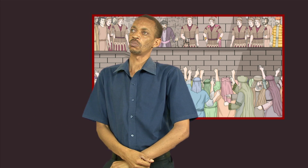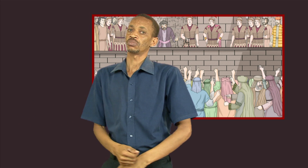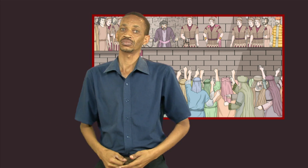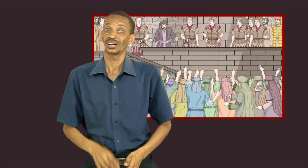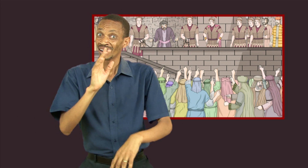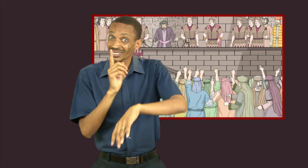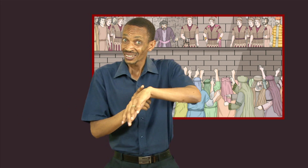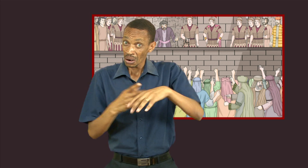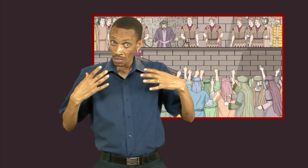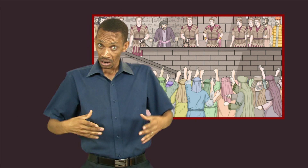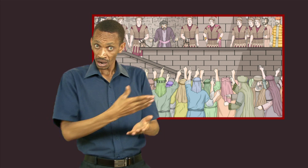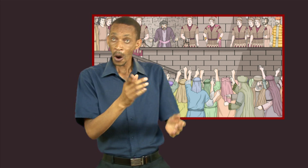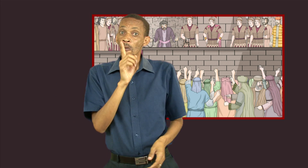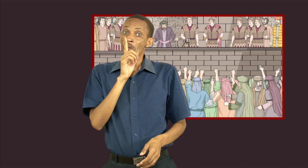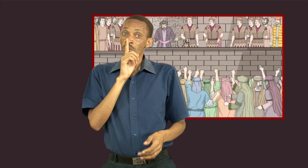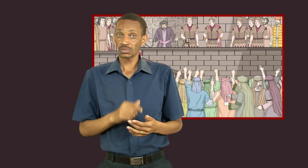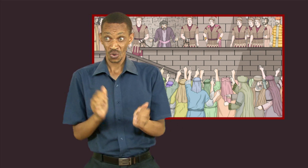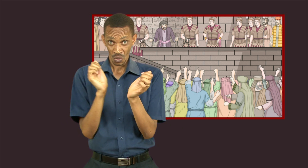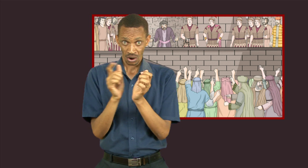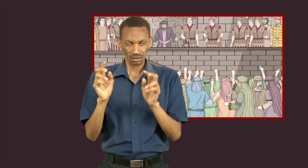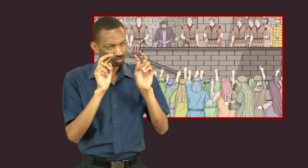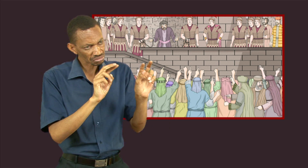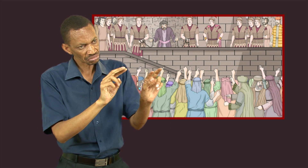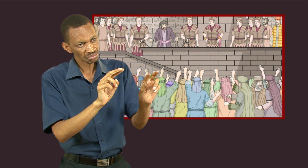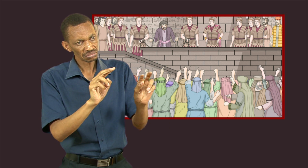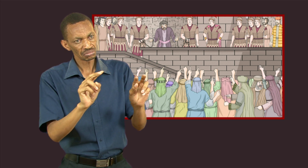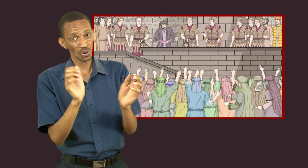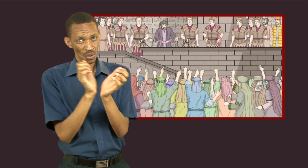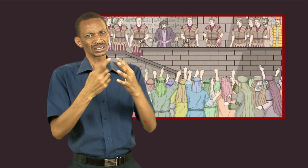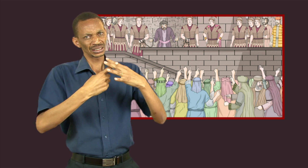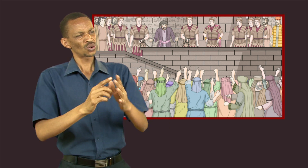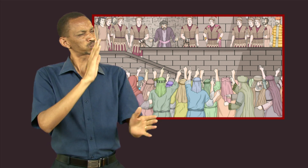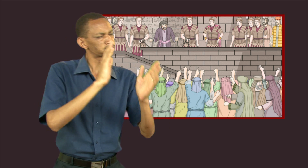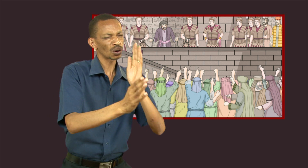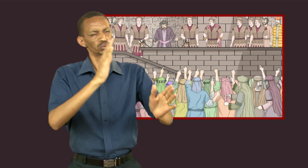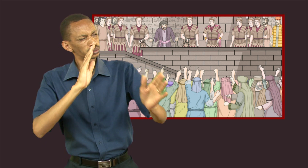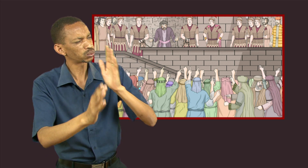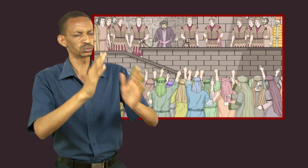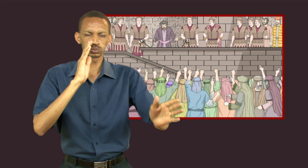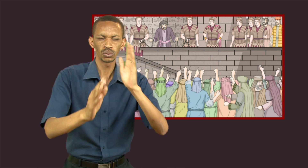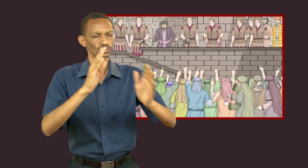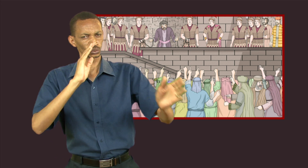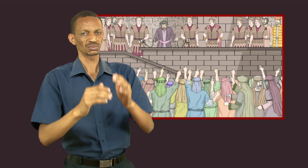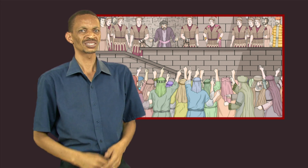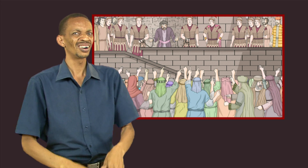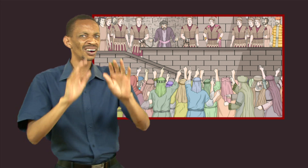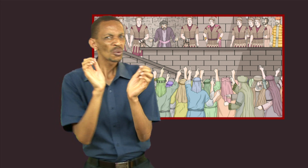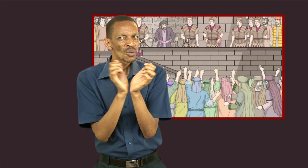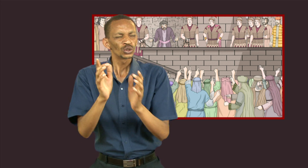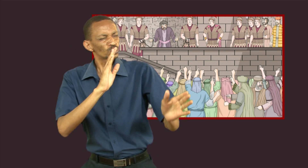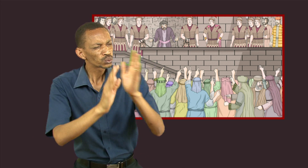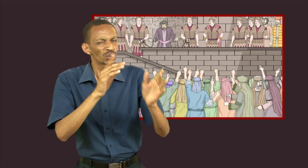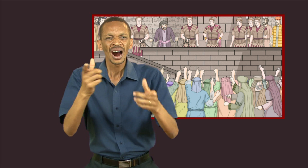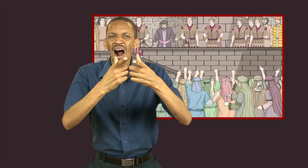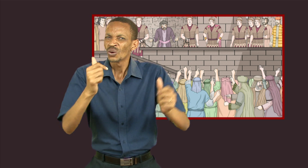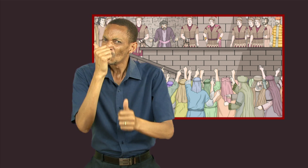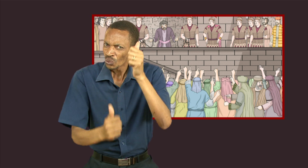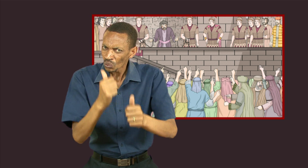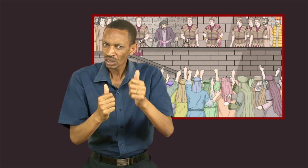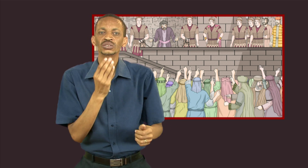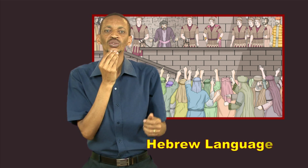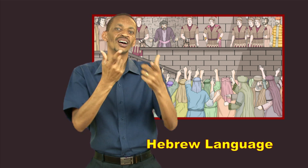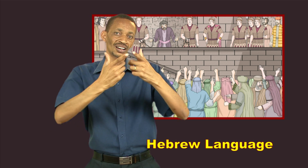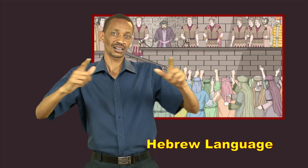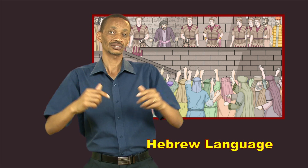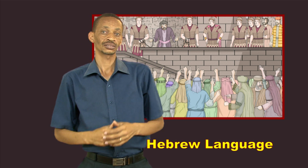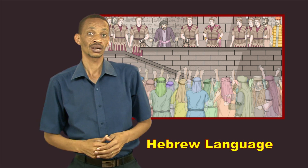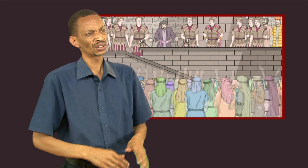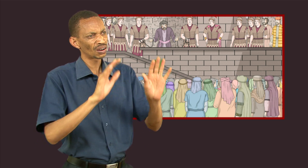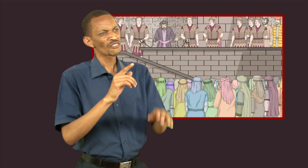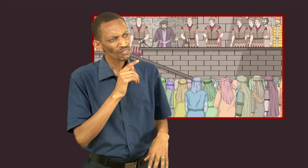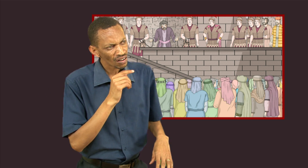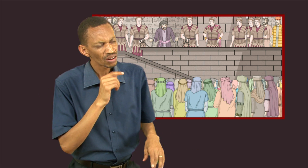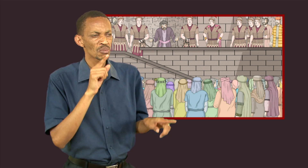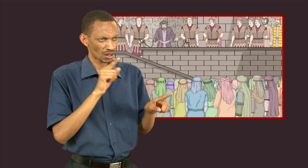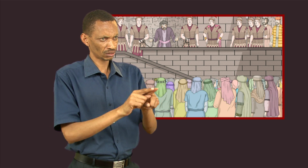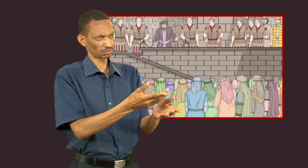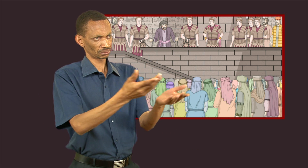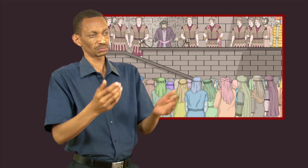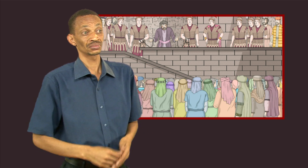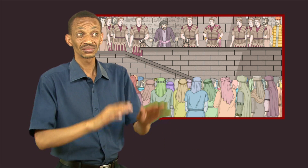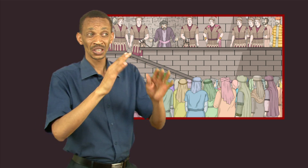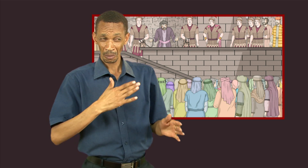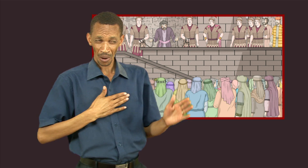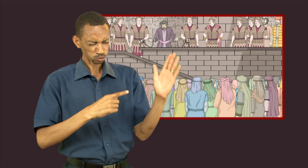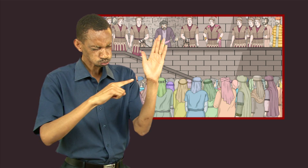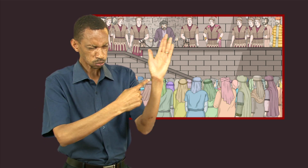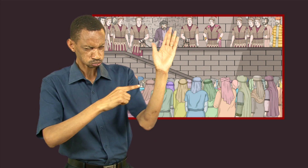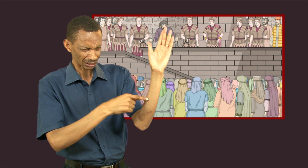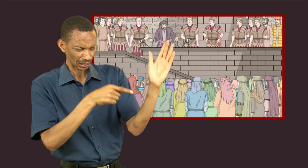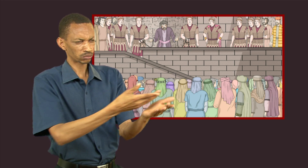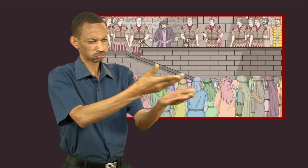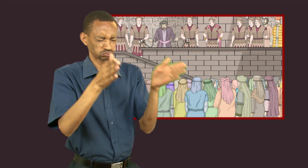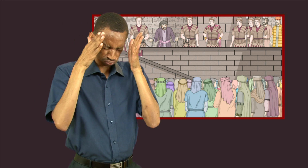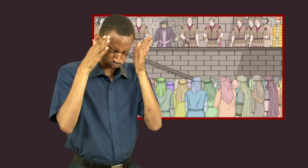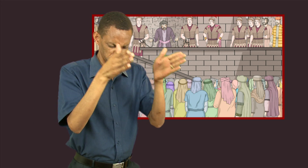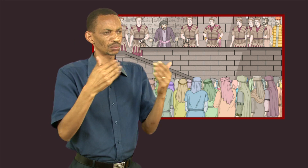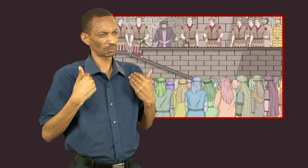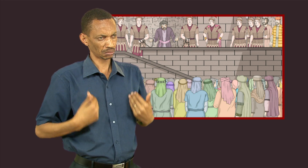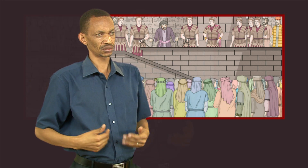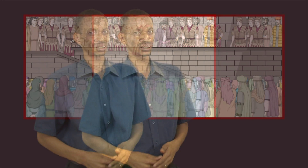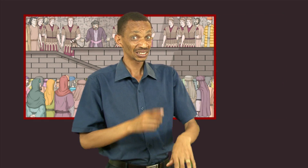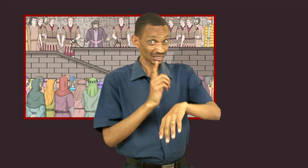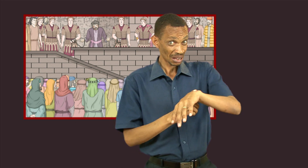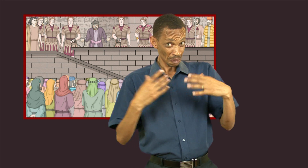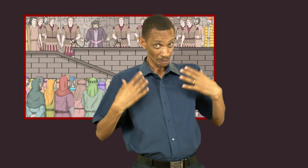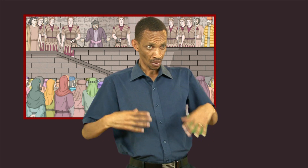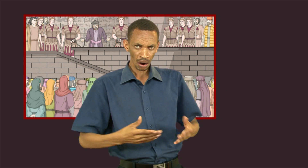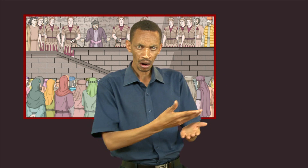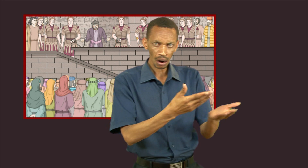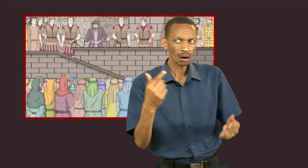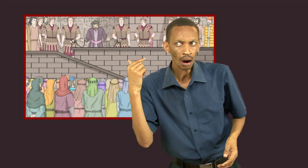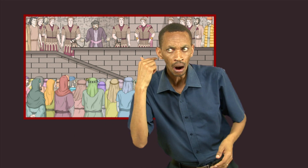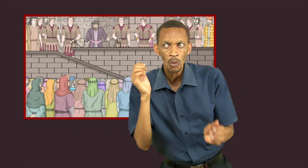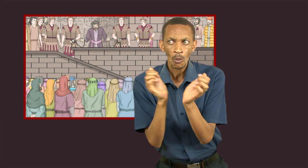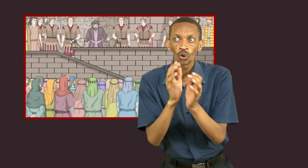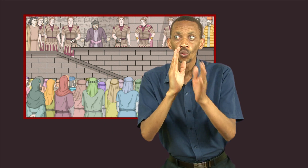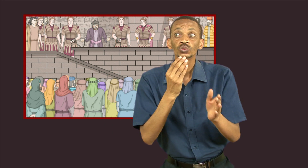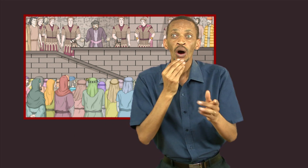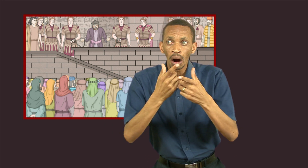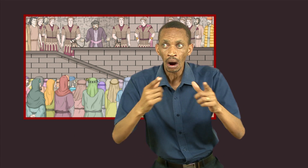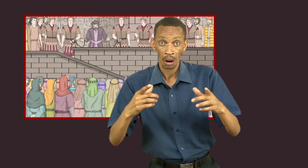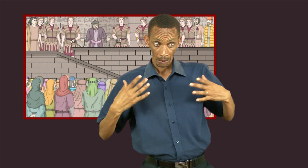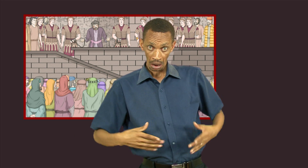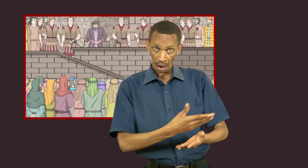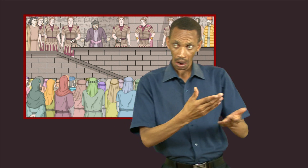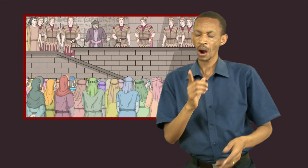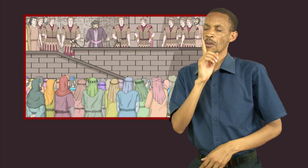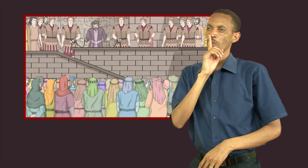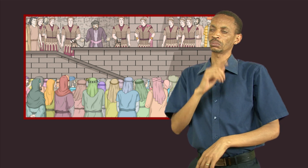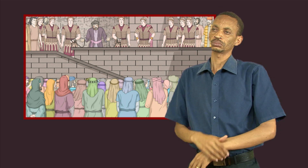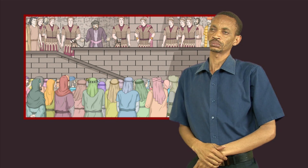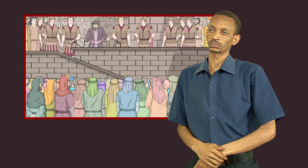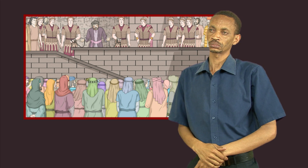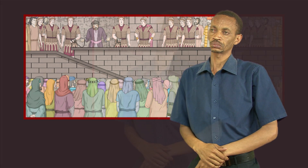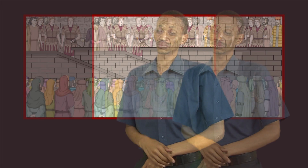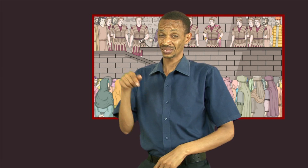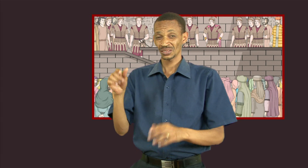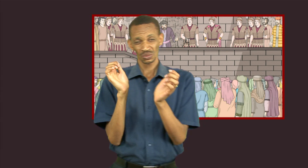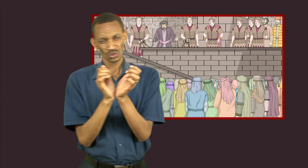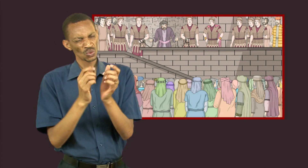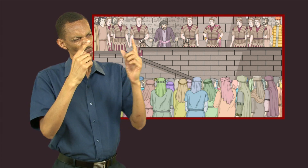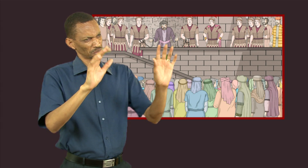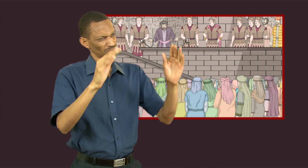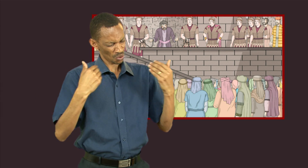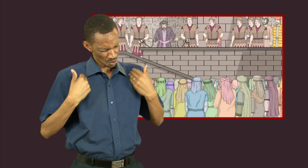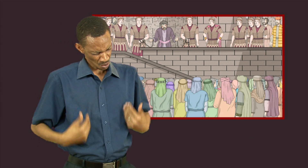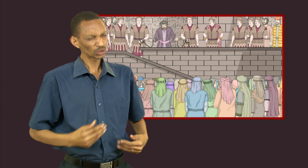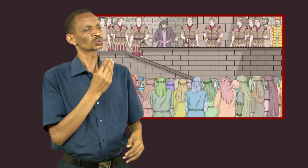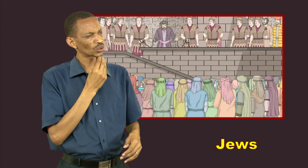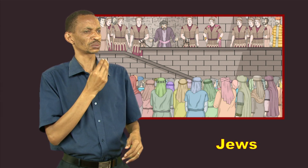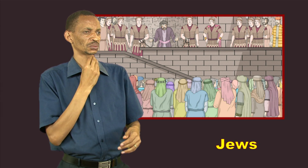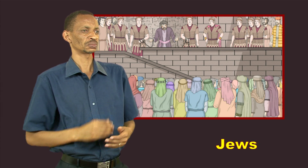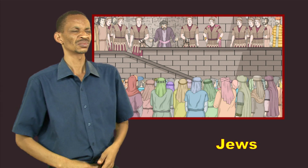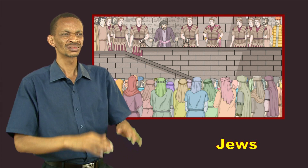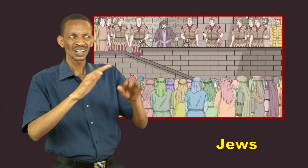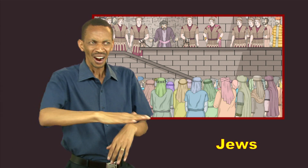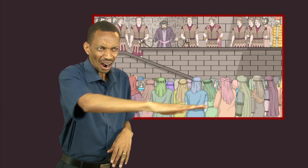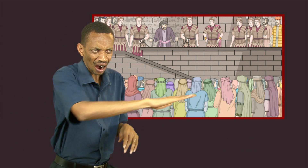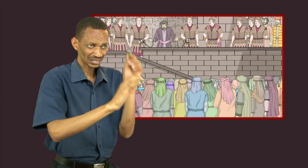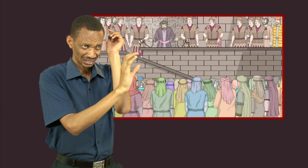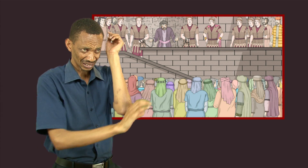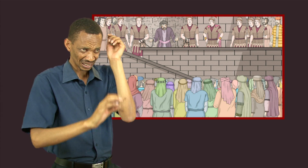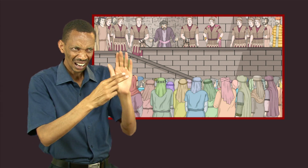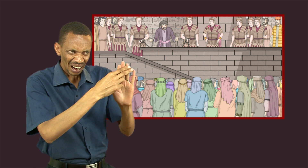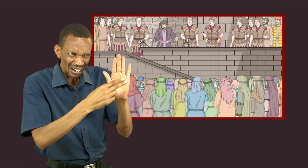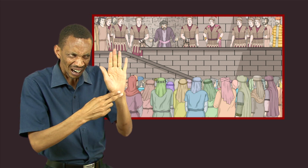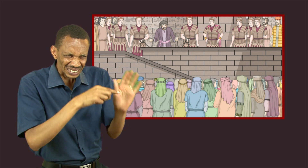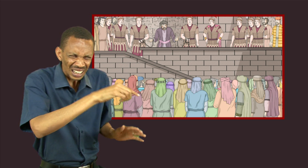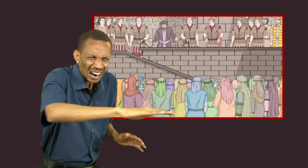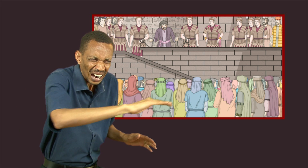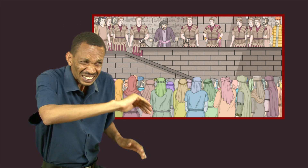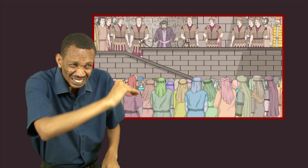A great hush came over the crowd, and he addressed them in Hebrew: “Brothers and fathers, listen now to my defense before you.”